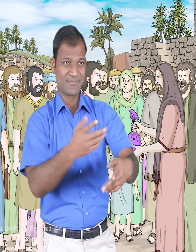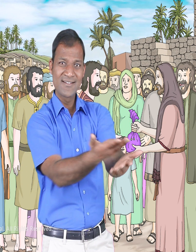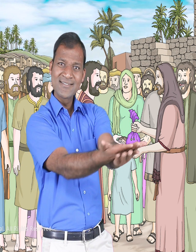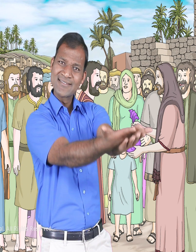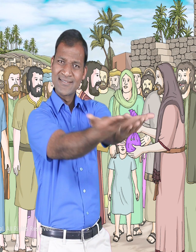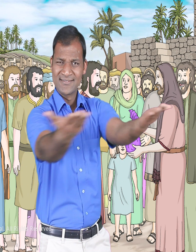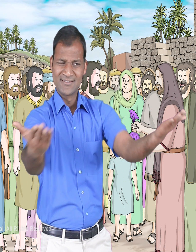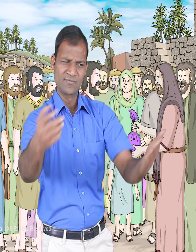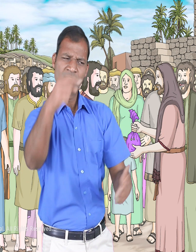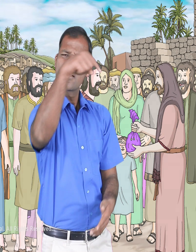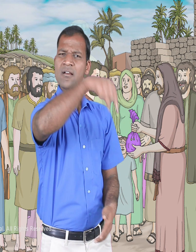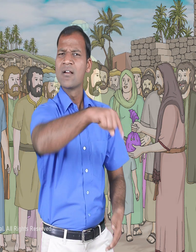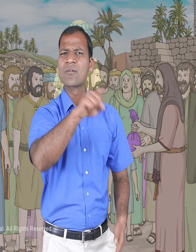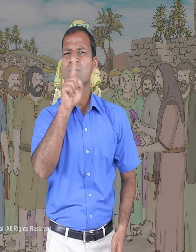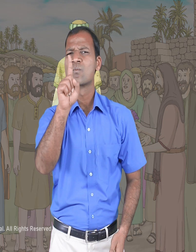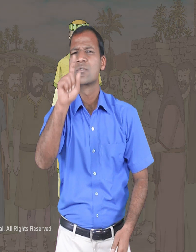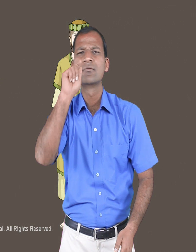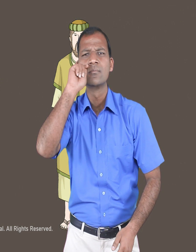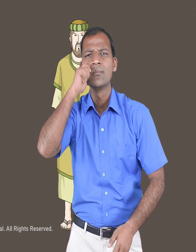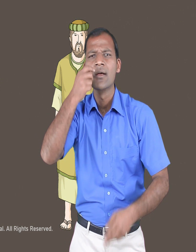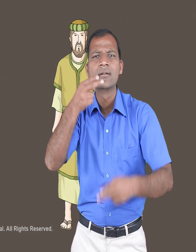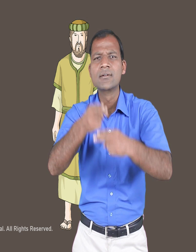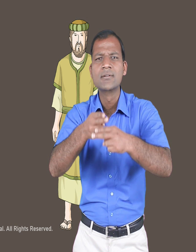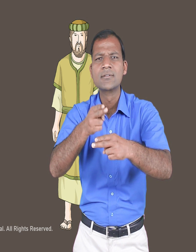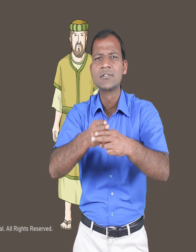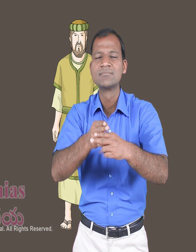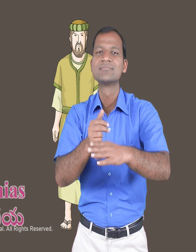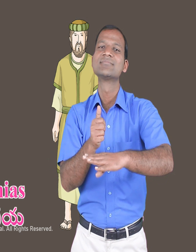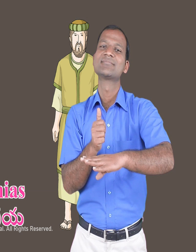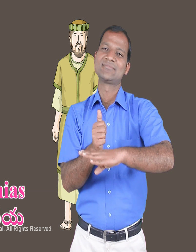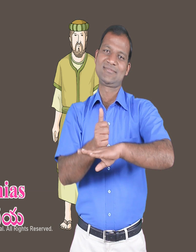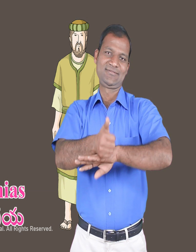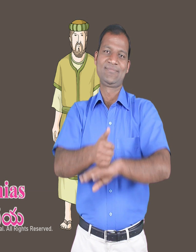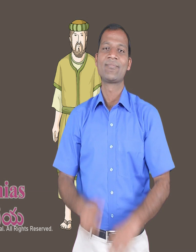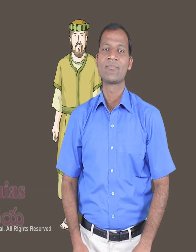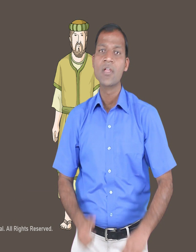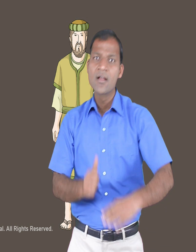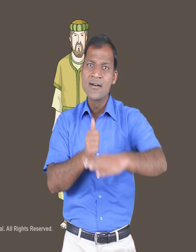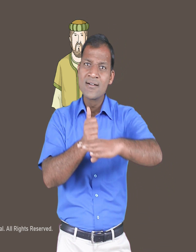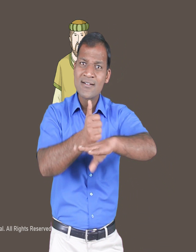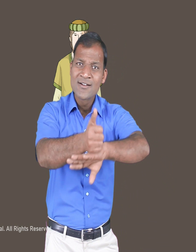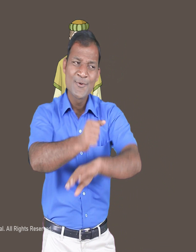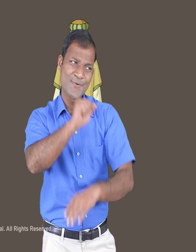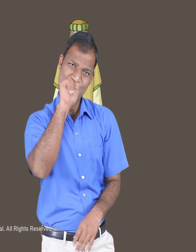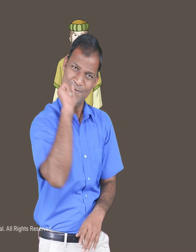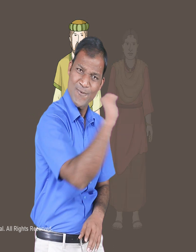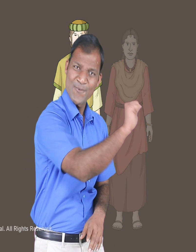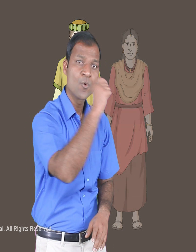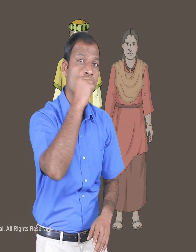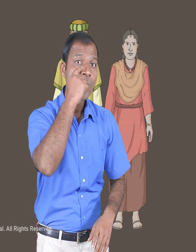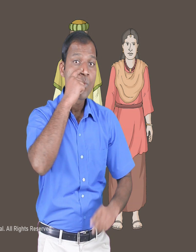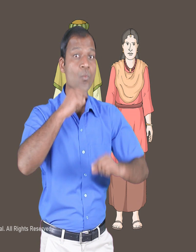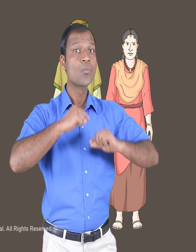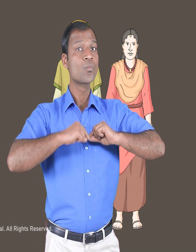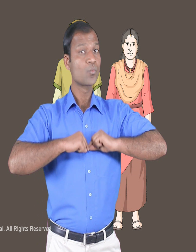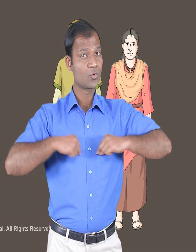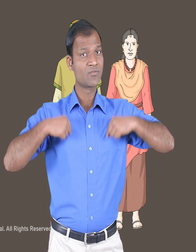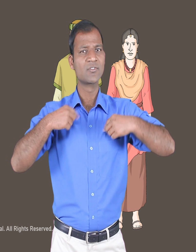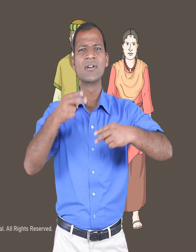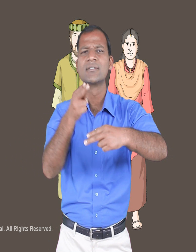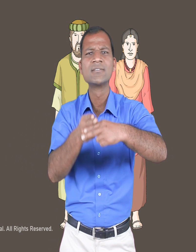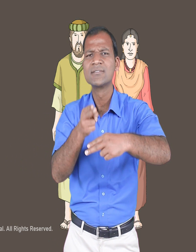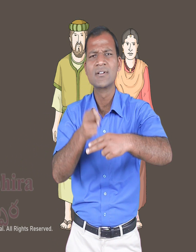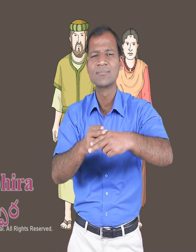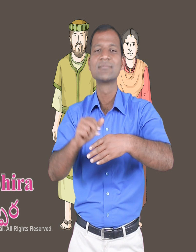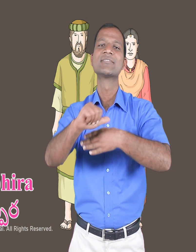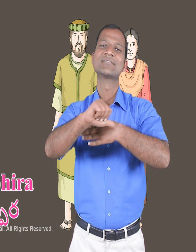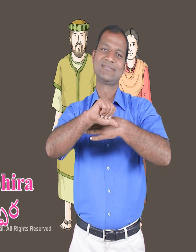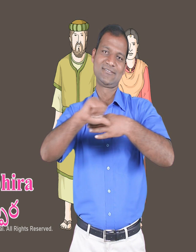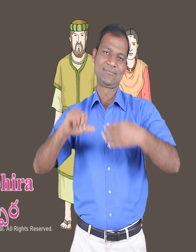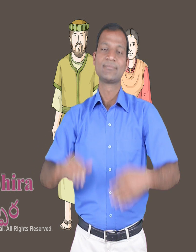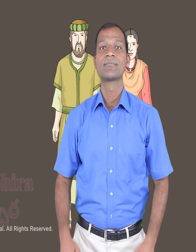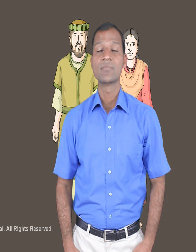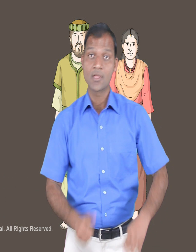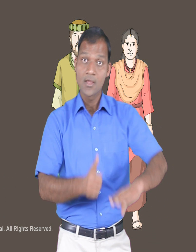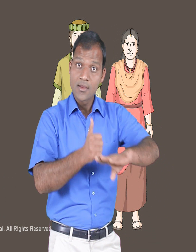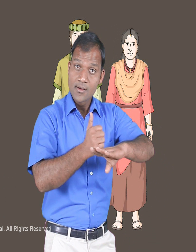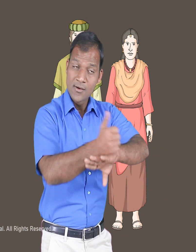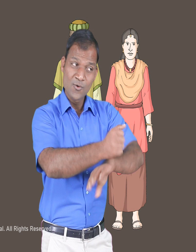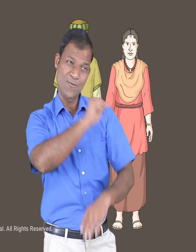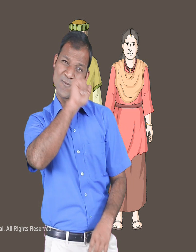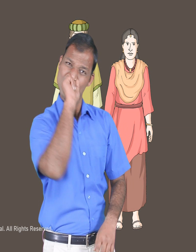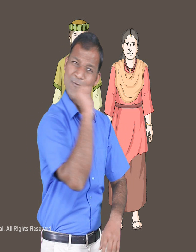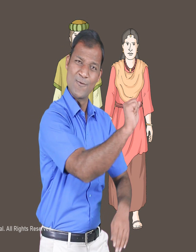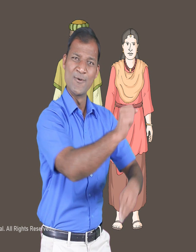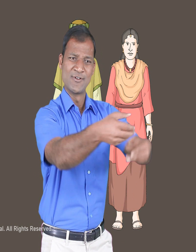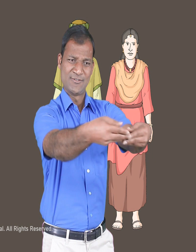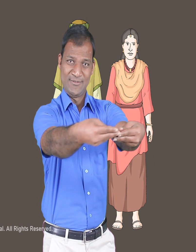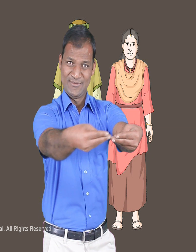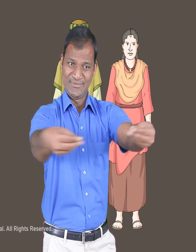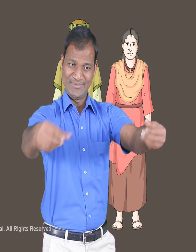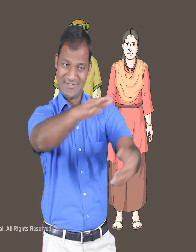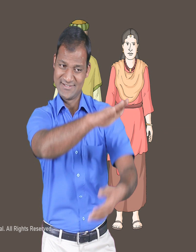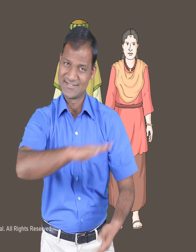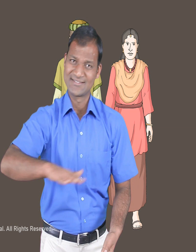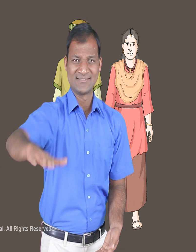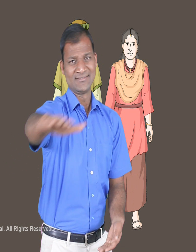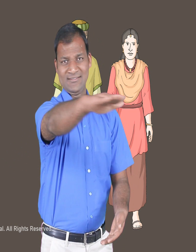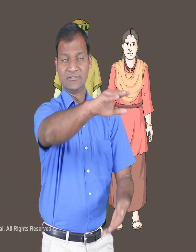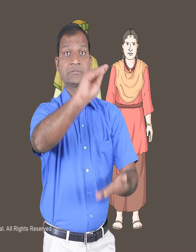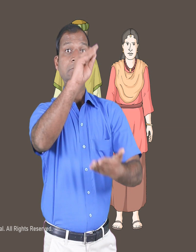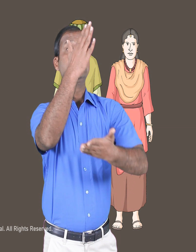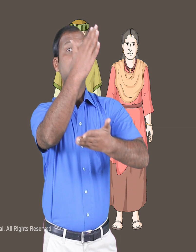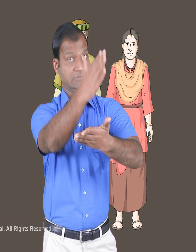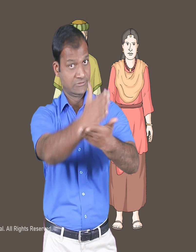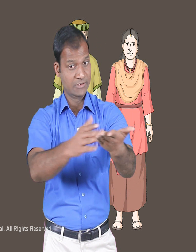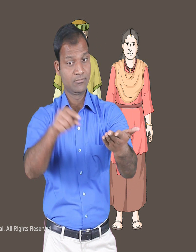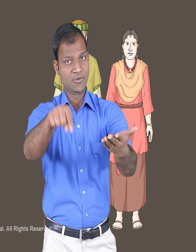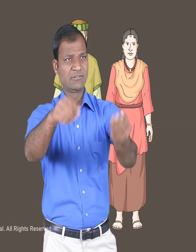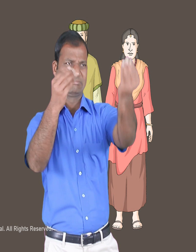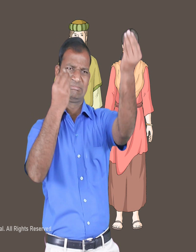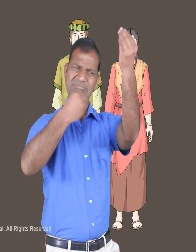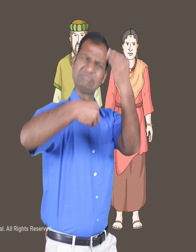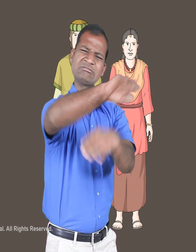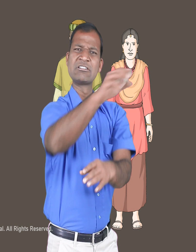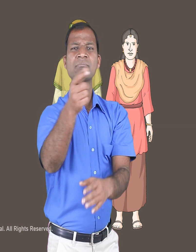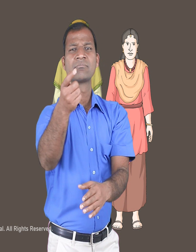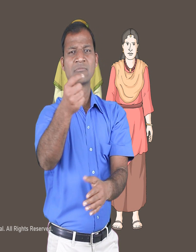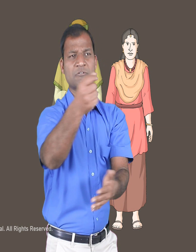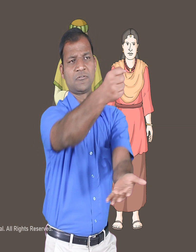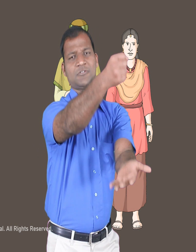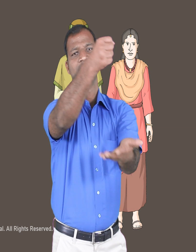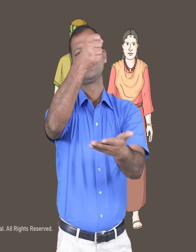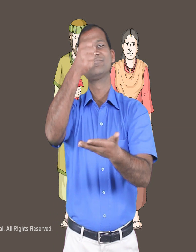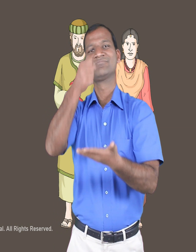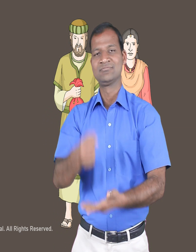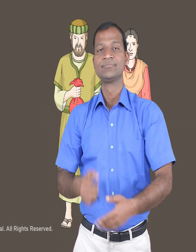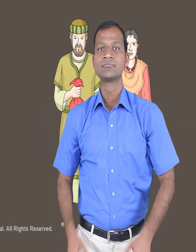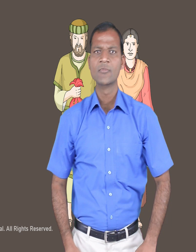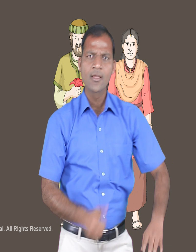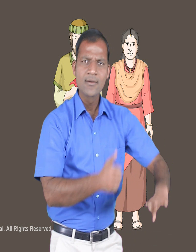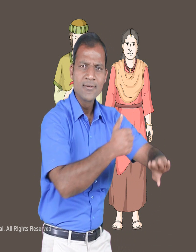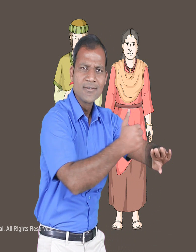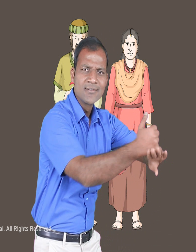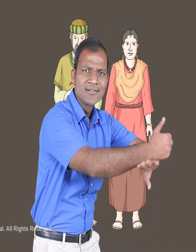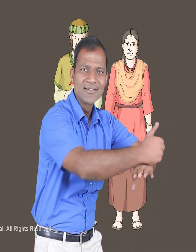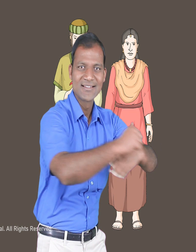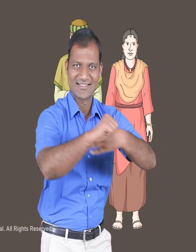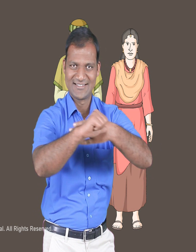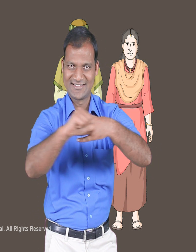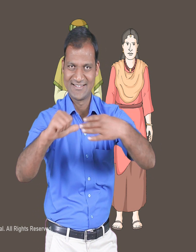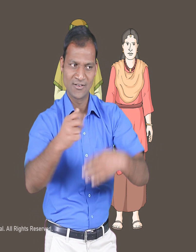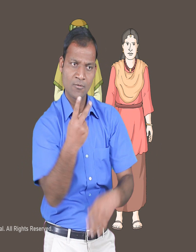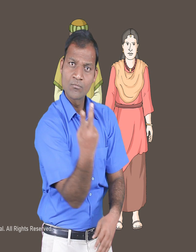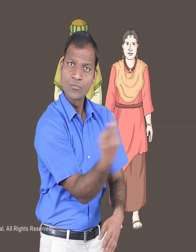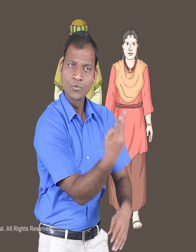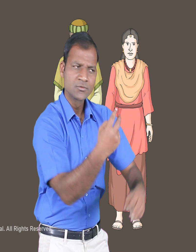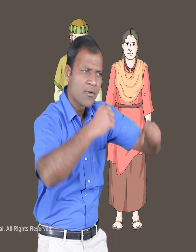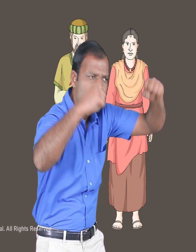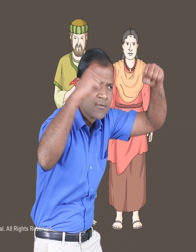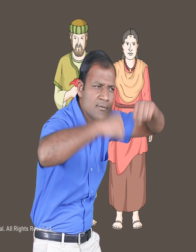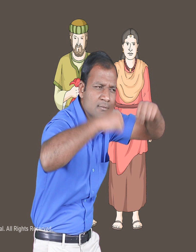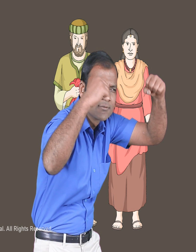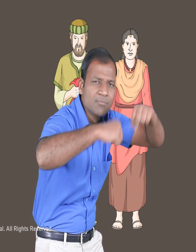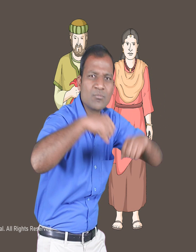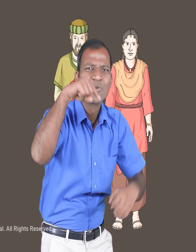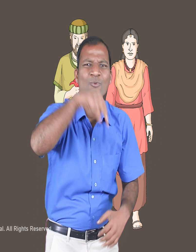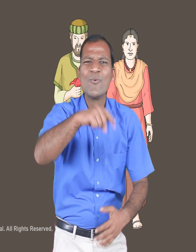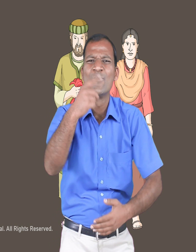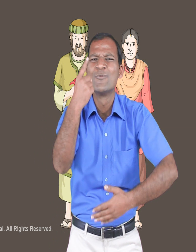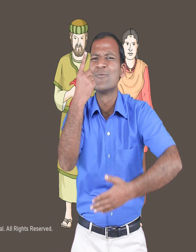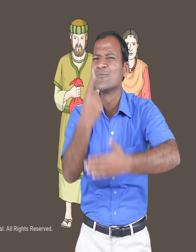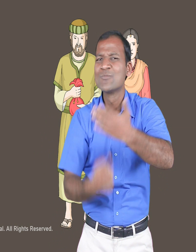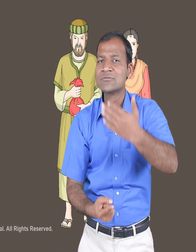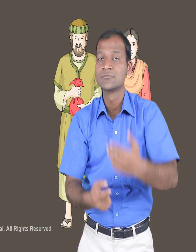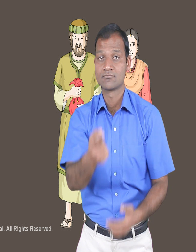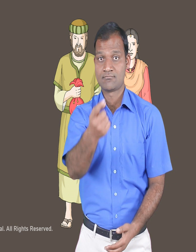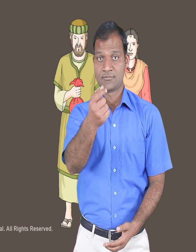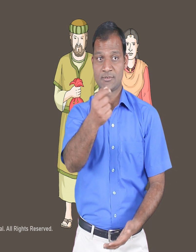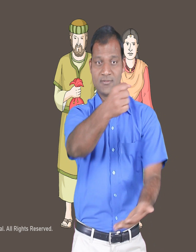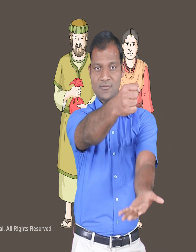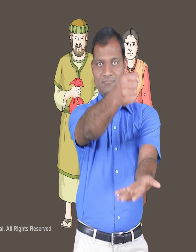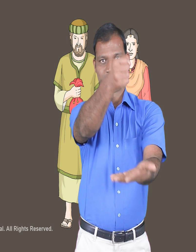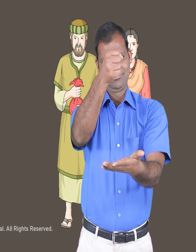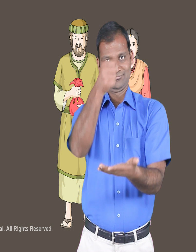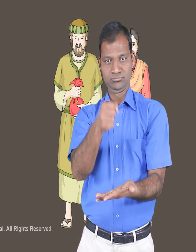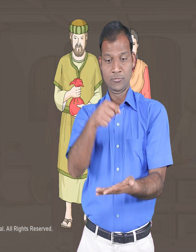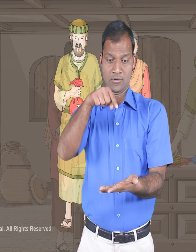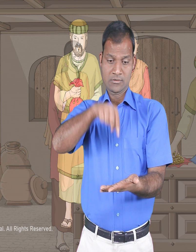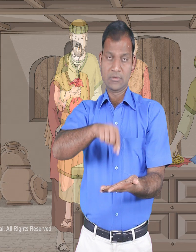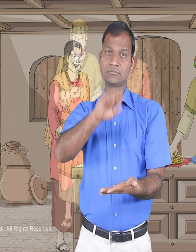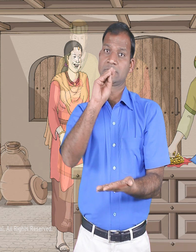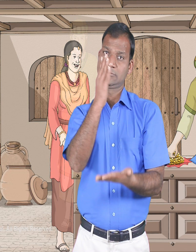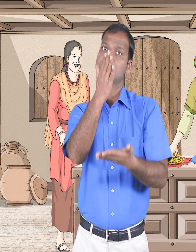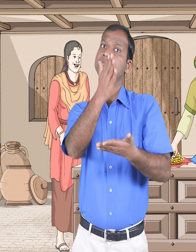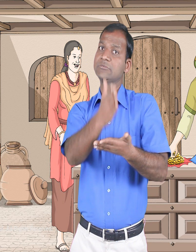Now a man named Ananias, together with his wife Sapphira, also sold a piece of property.